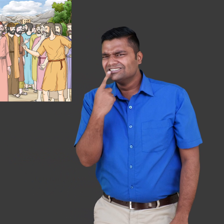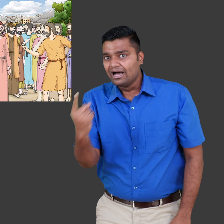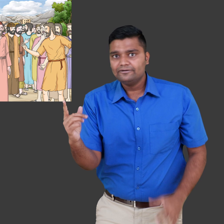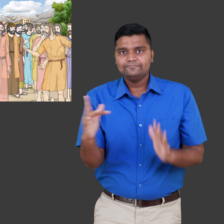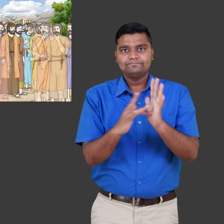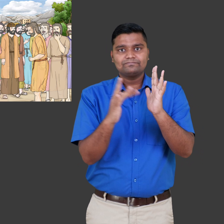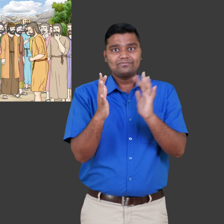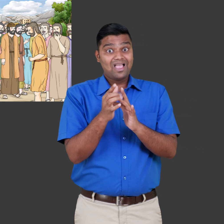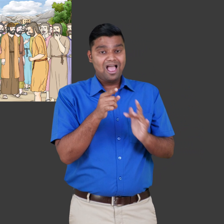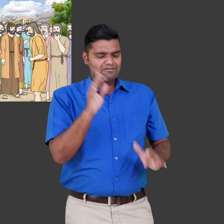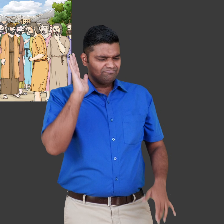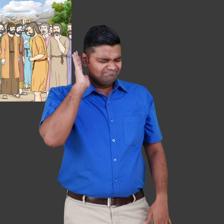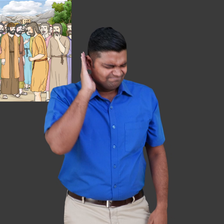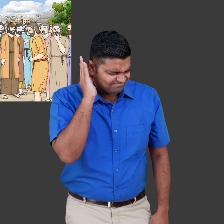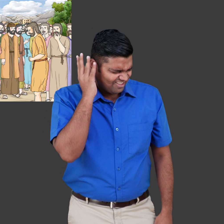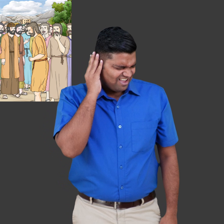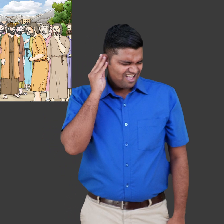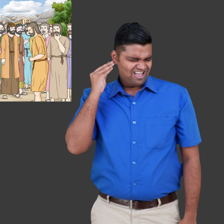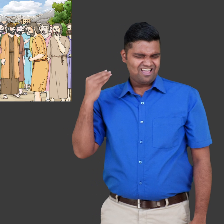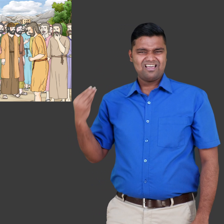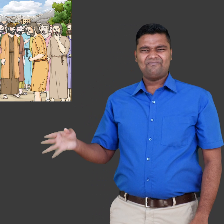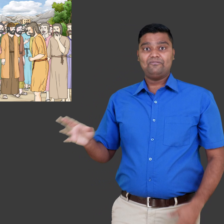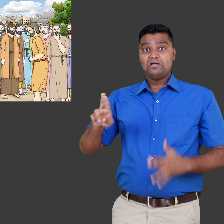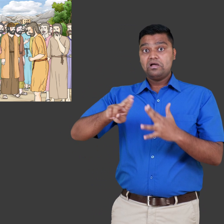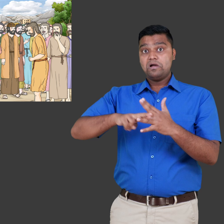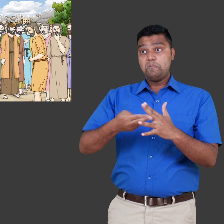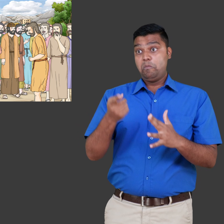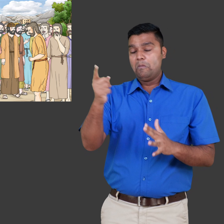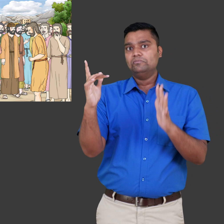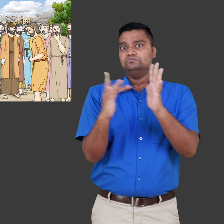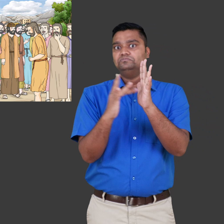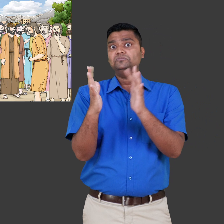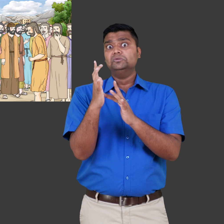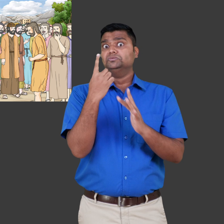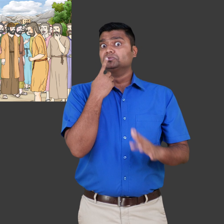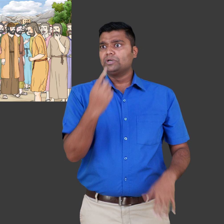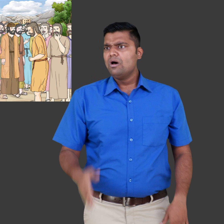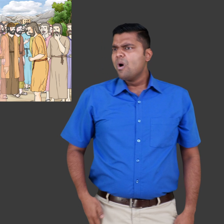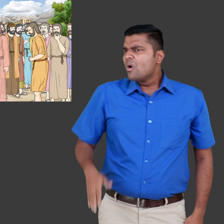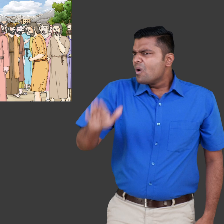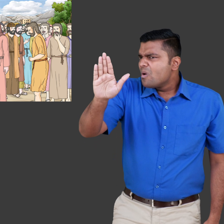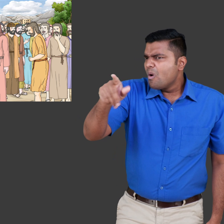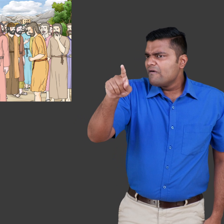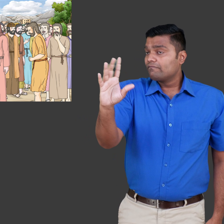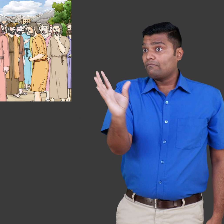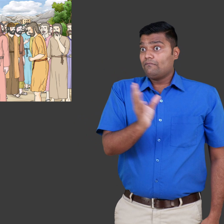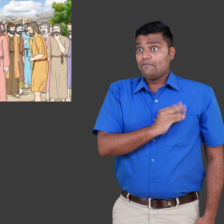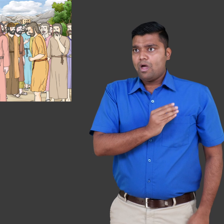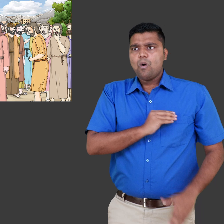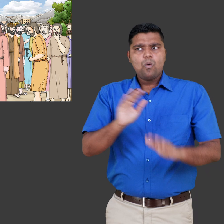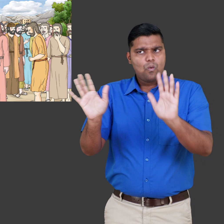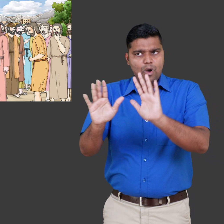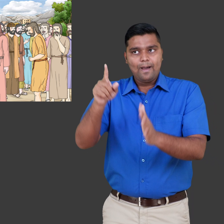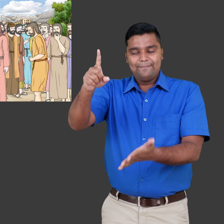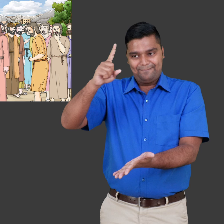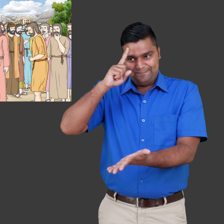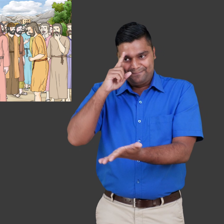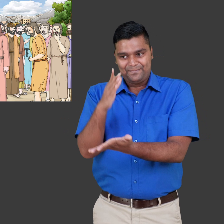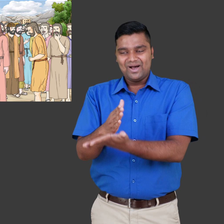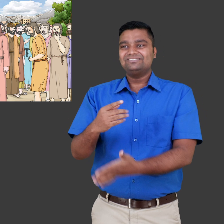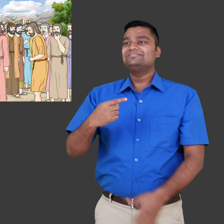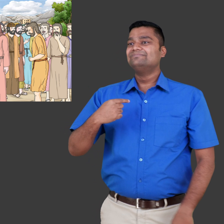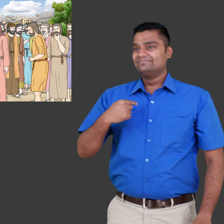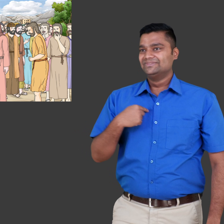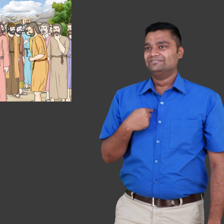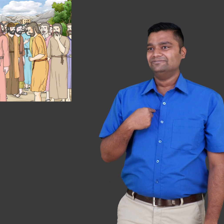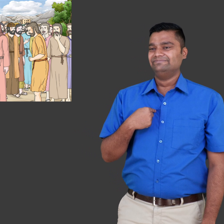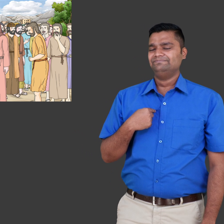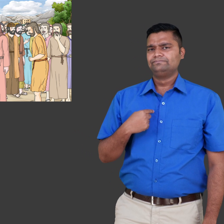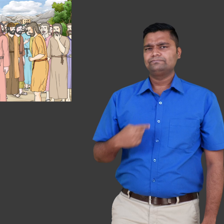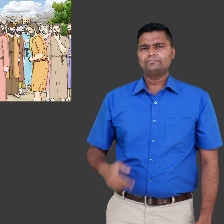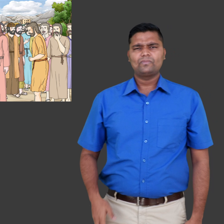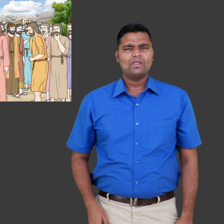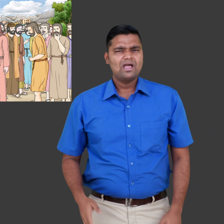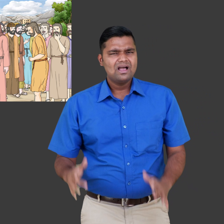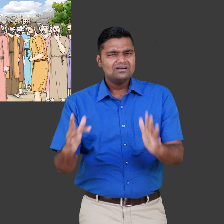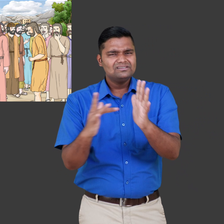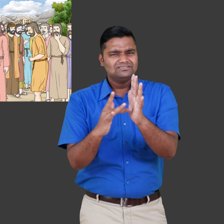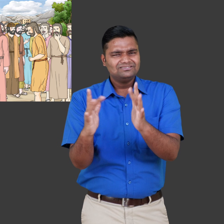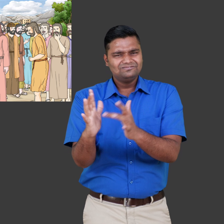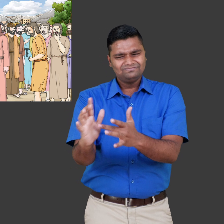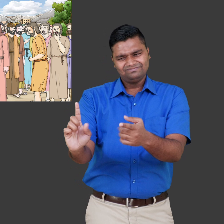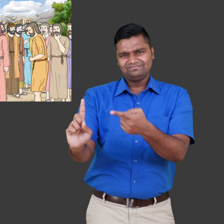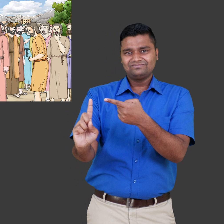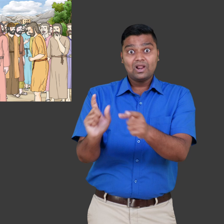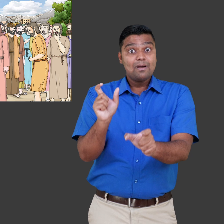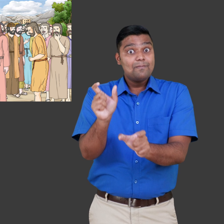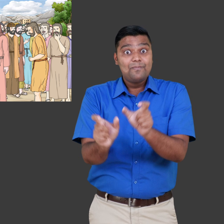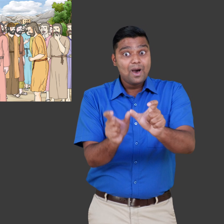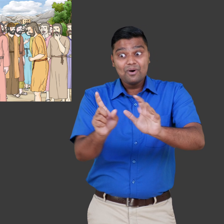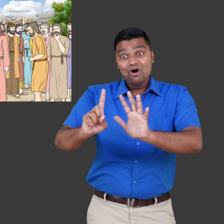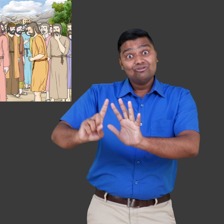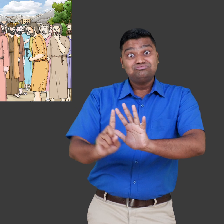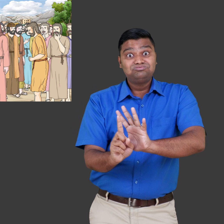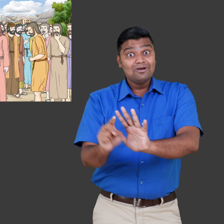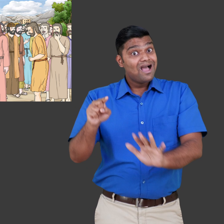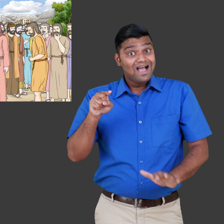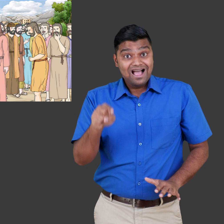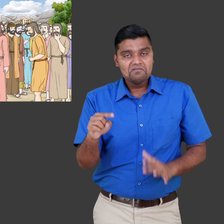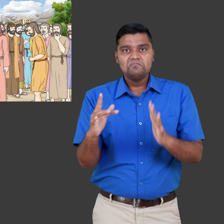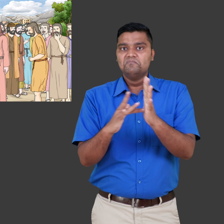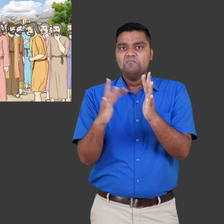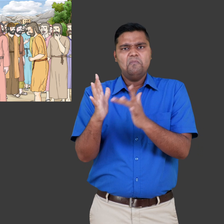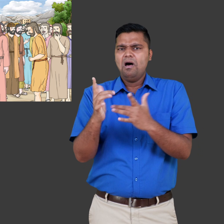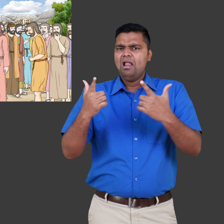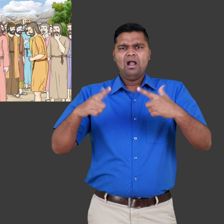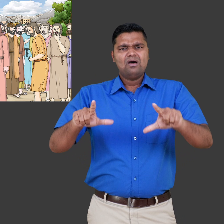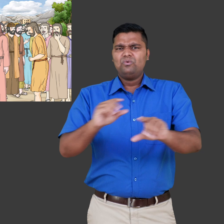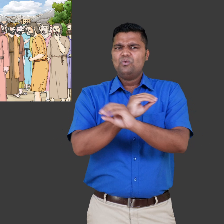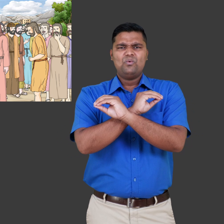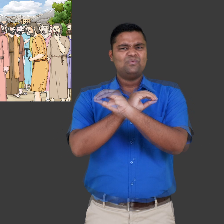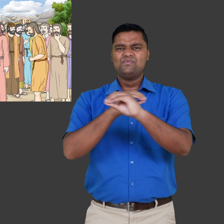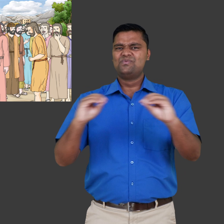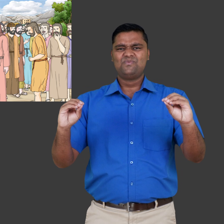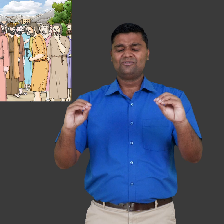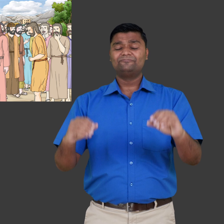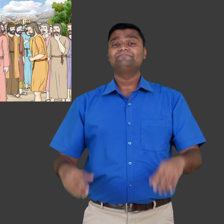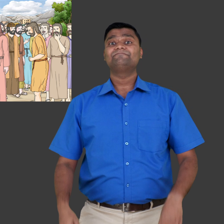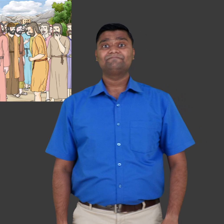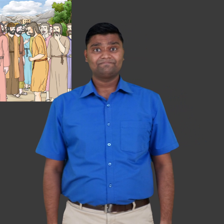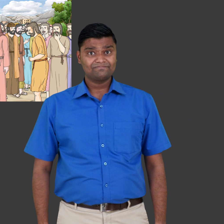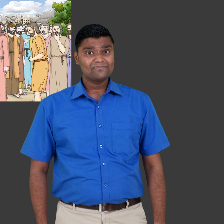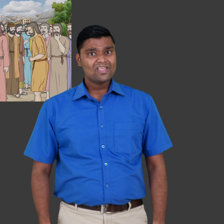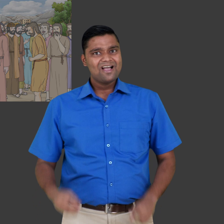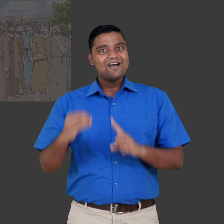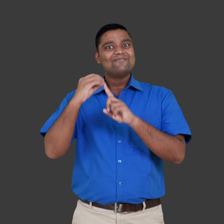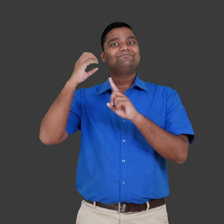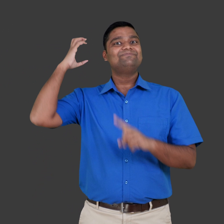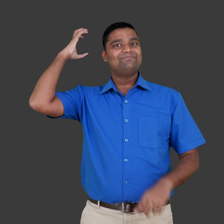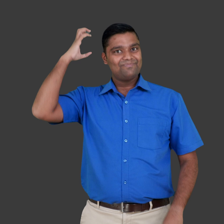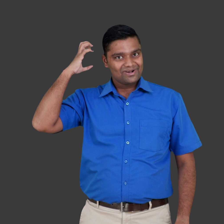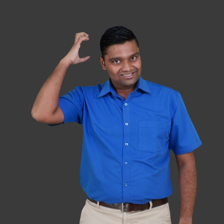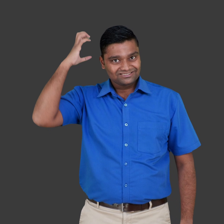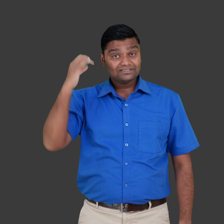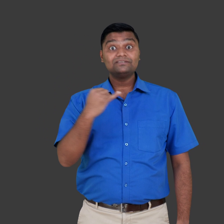But Jesus overheard their conversation and said to Jairus, “Do not be afraid; just believe.”